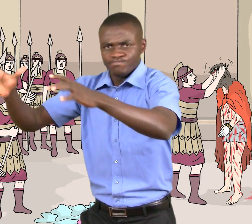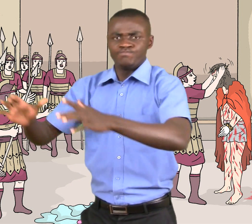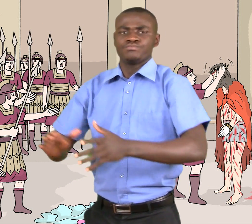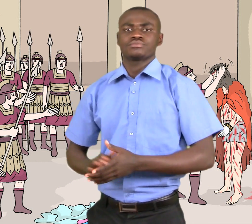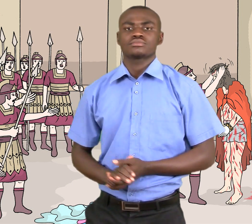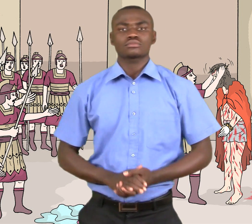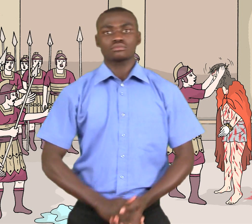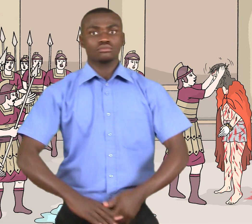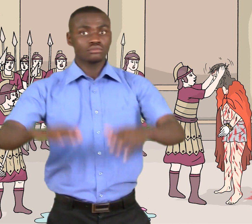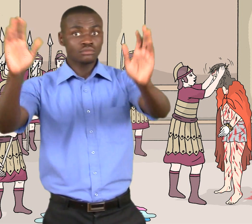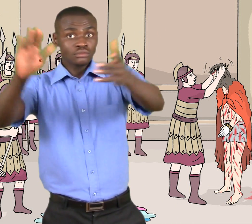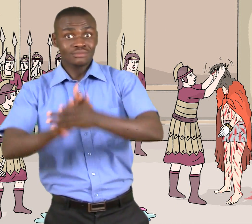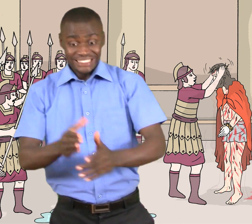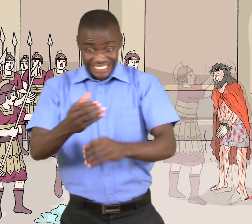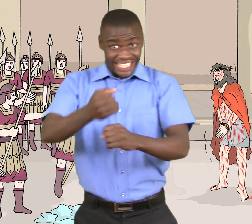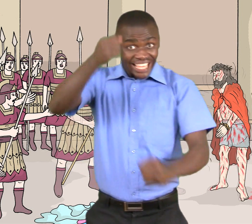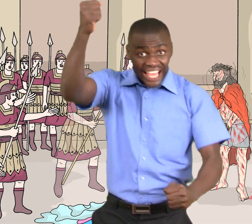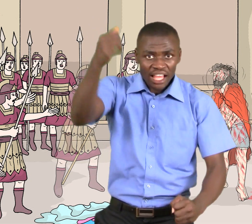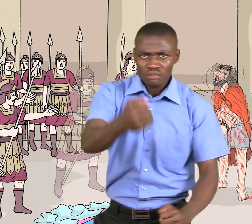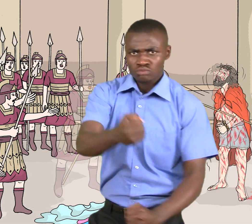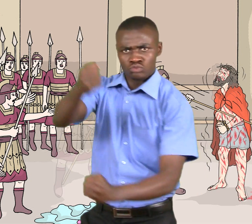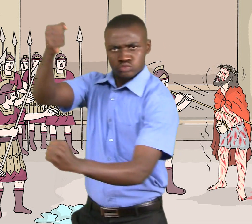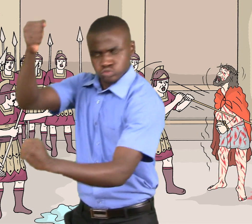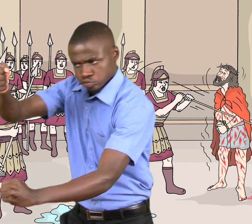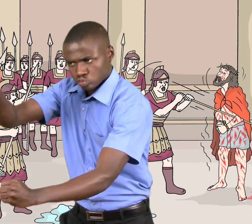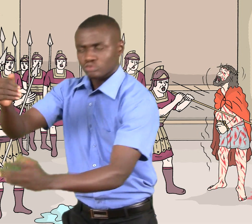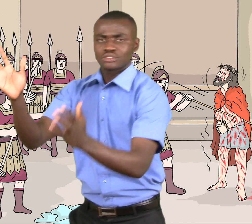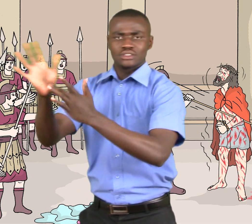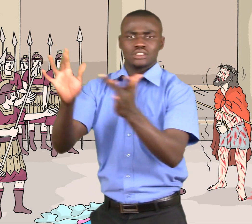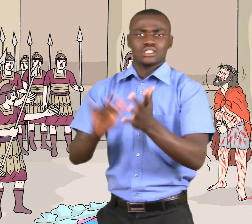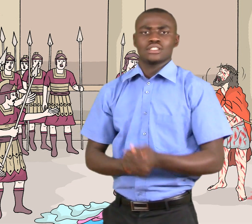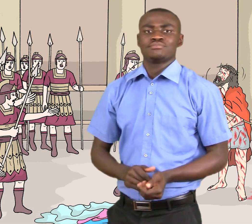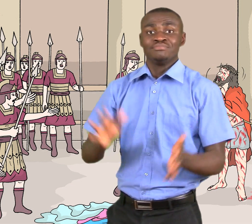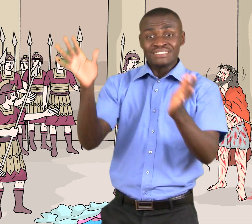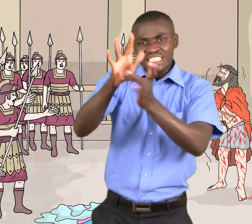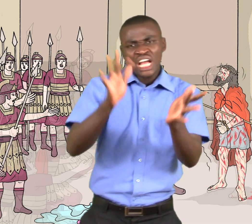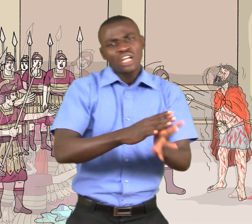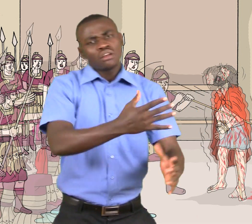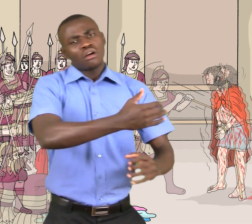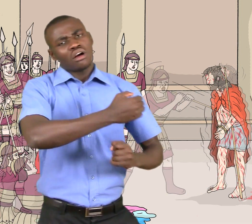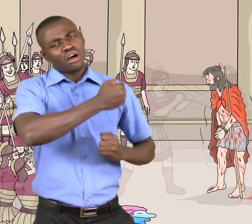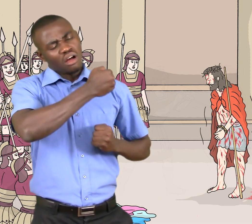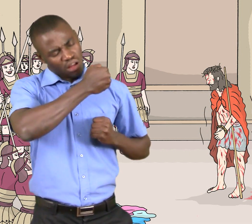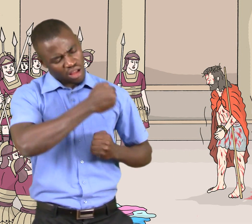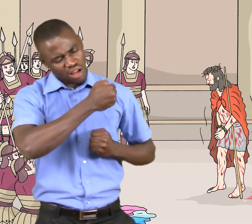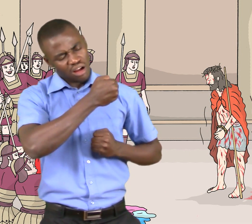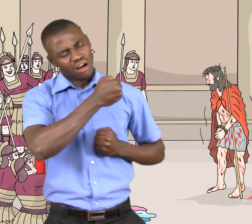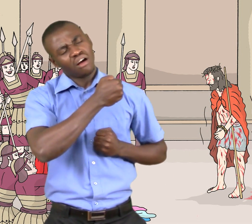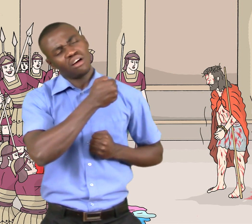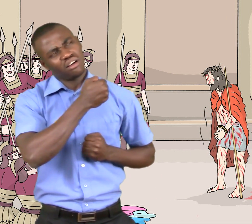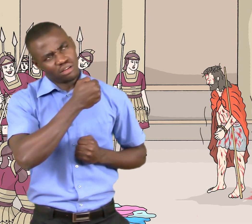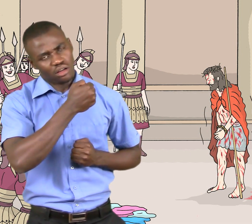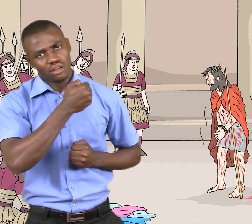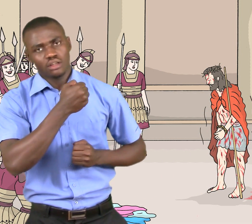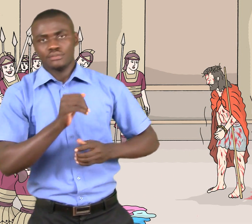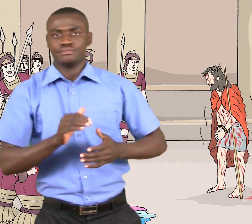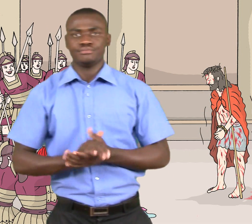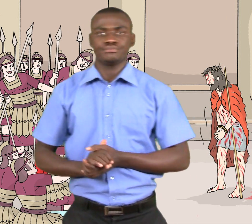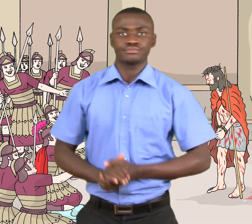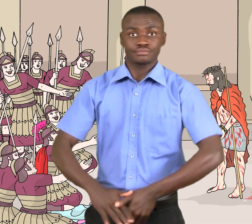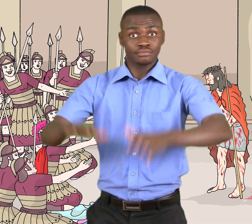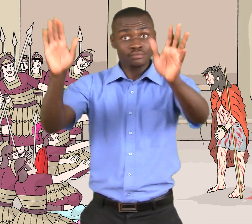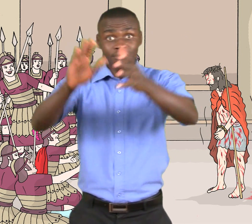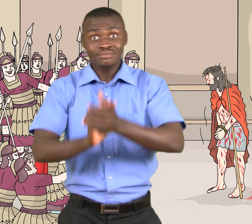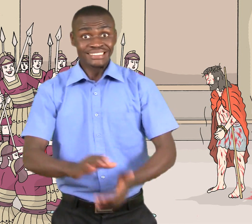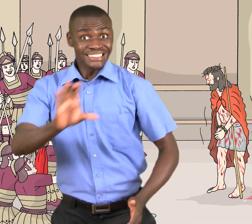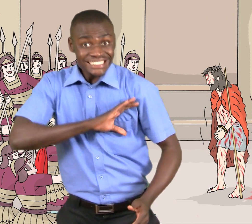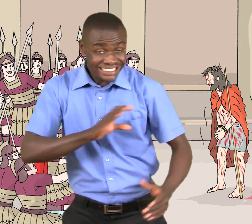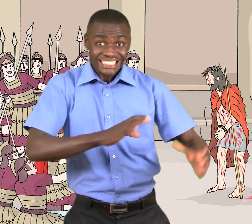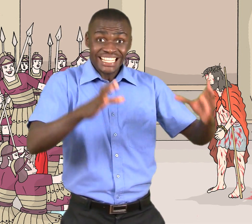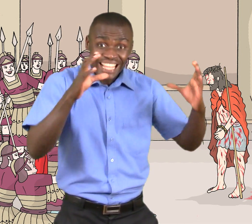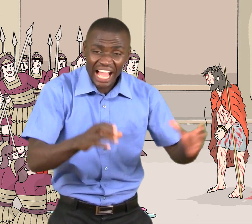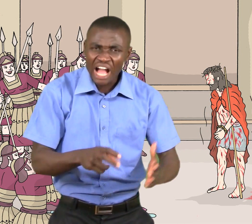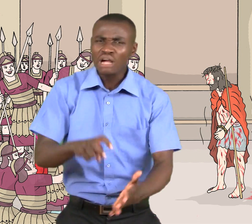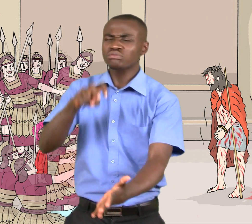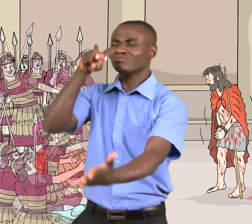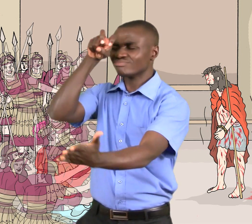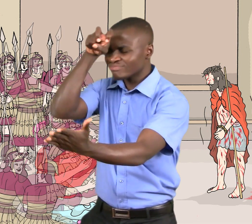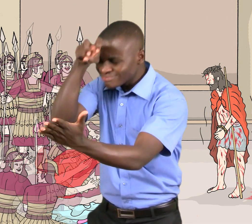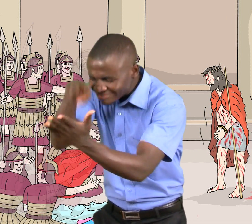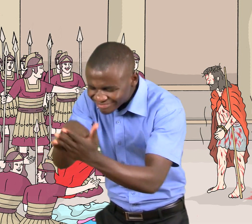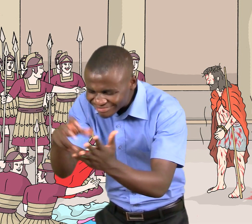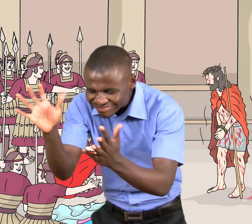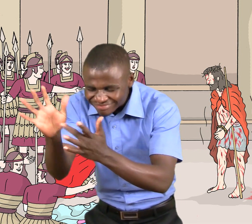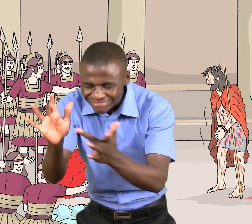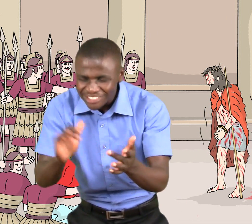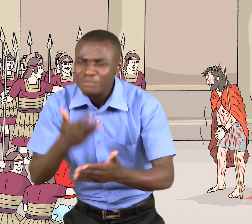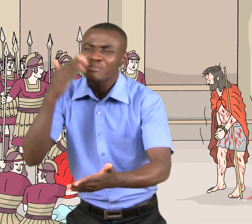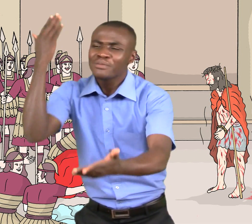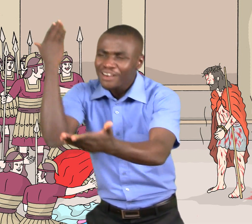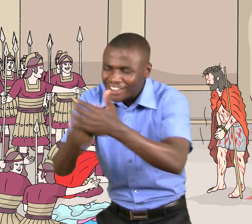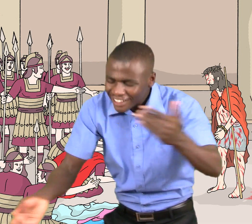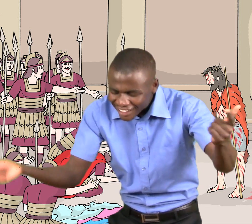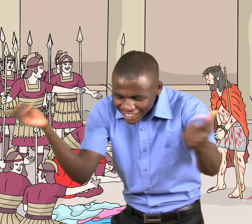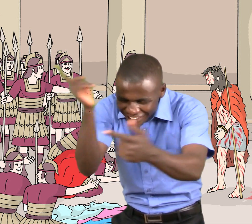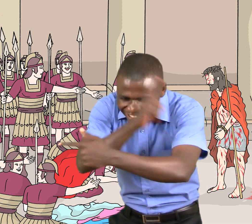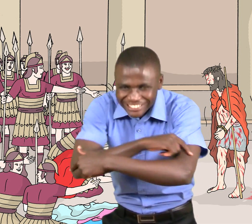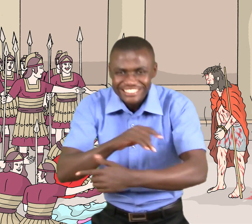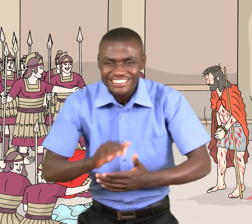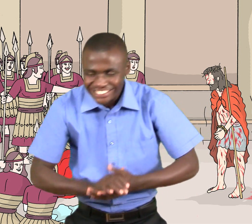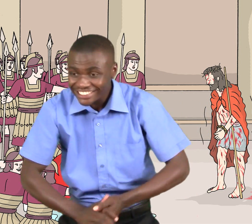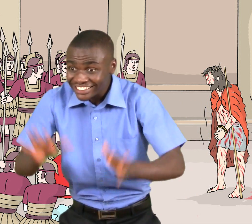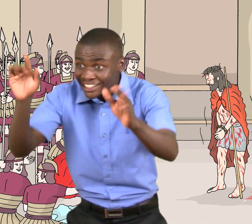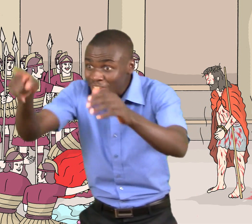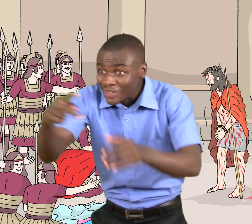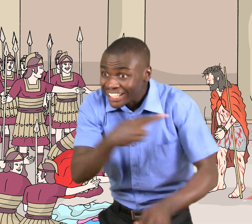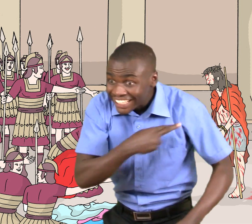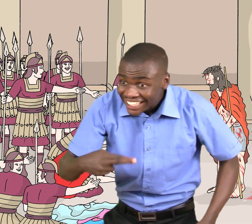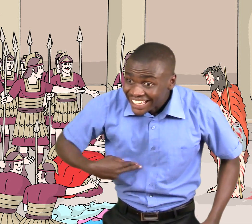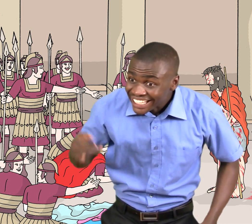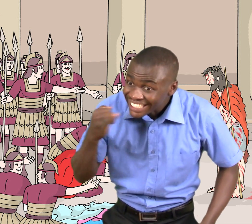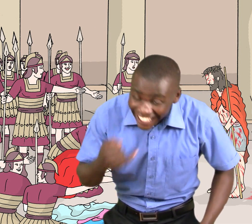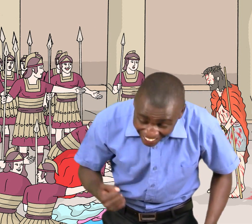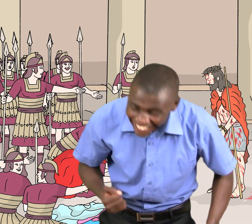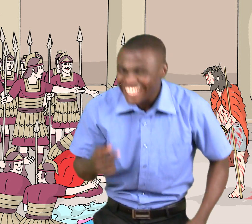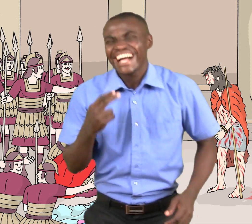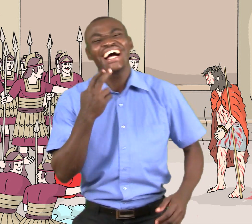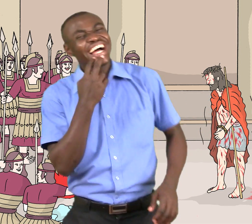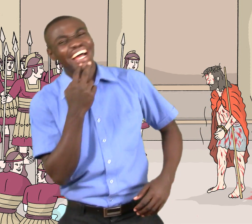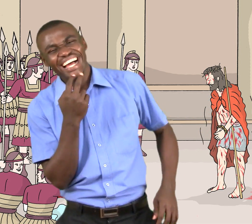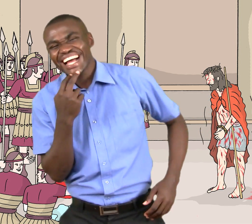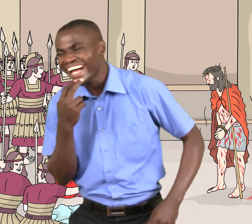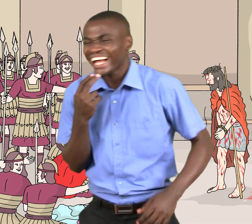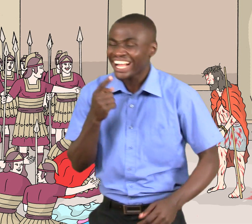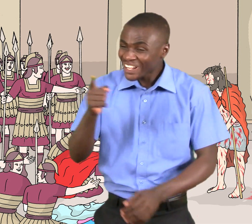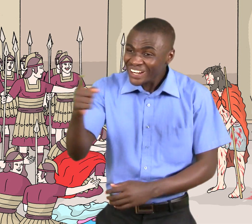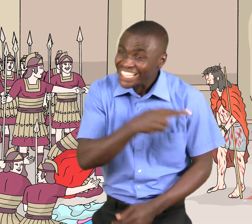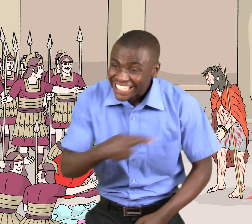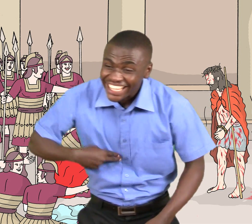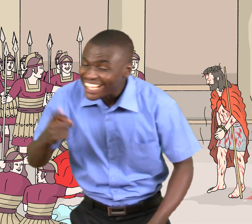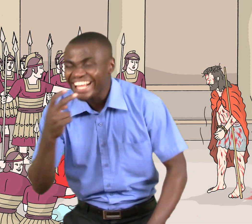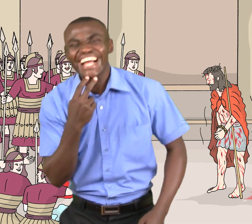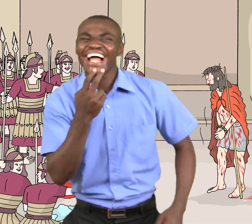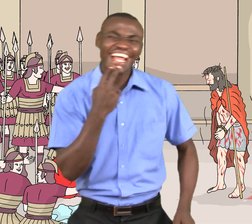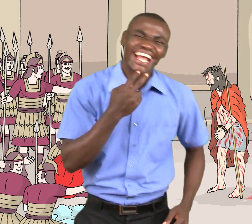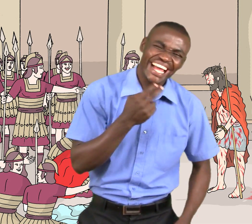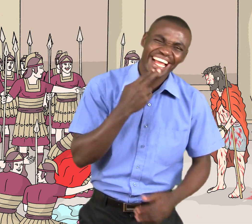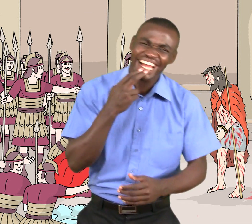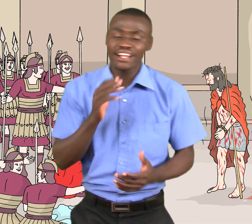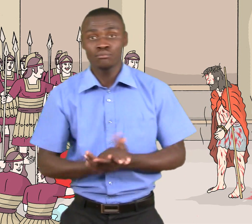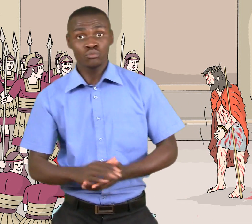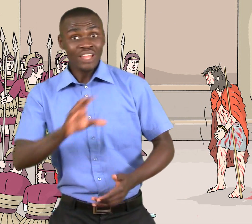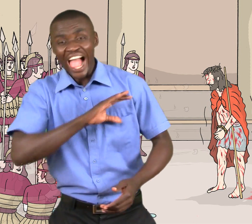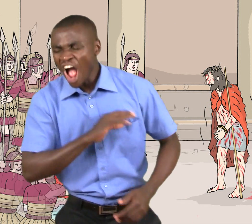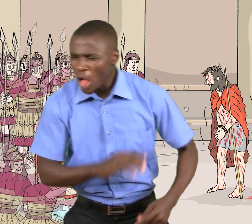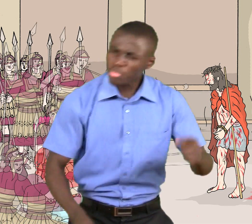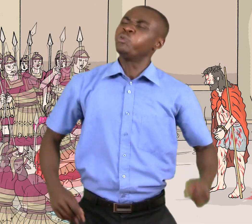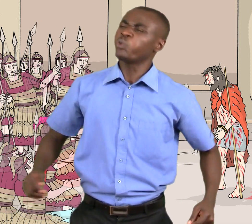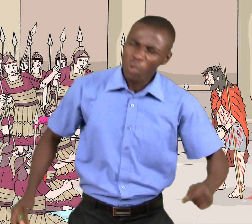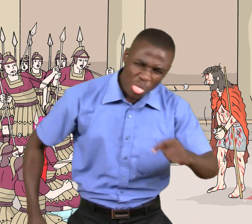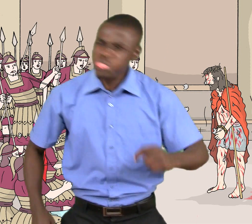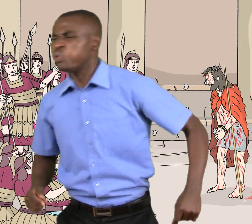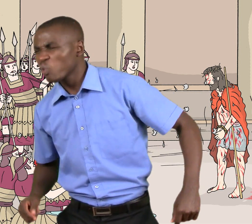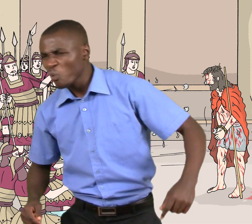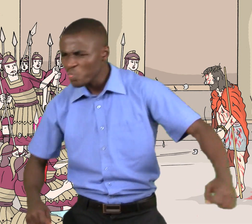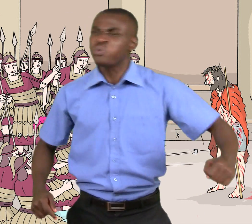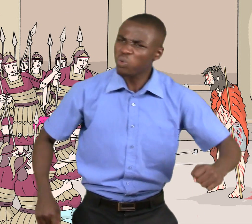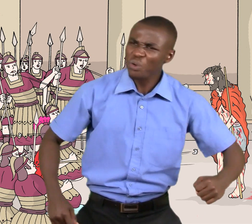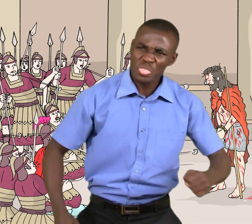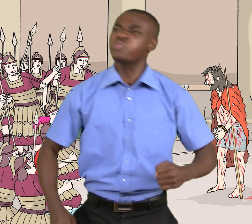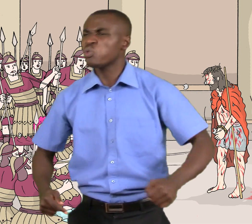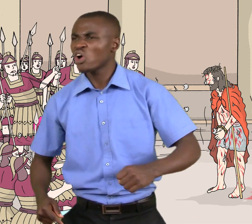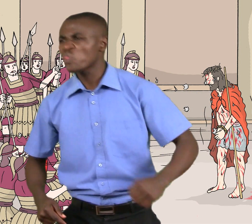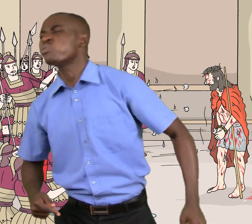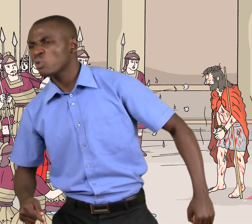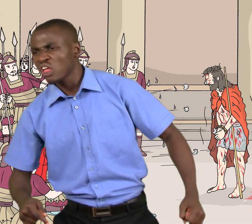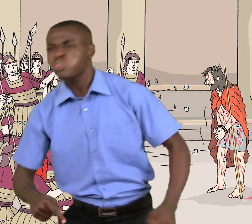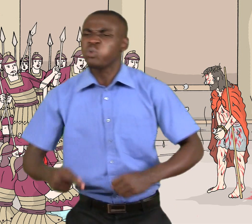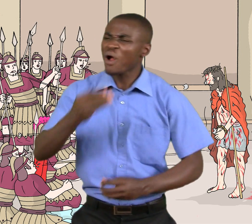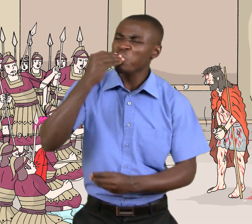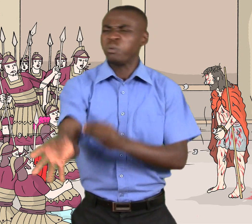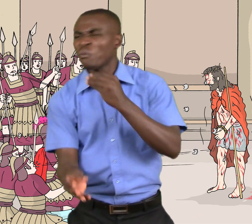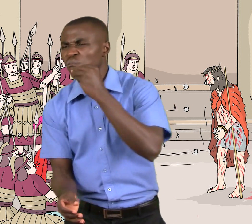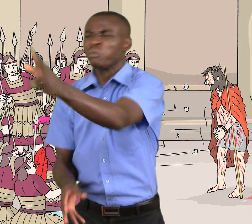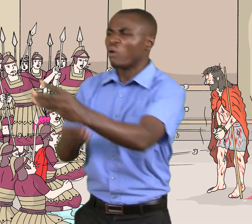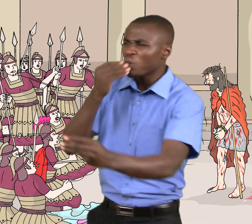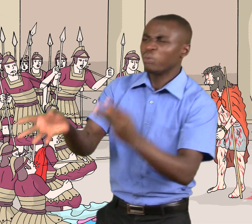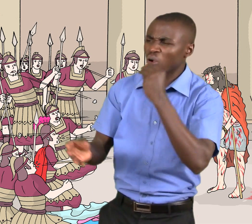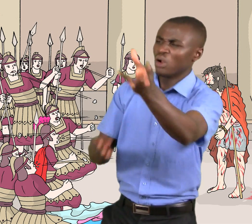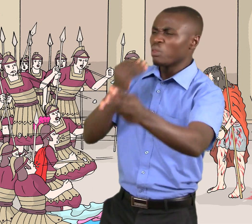They put a staff in His right hand and knelt down before Him to mock Him, saying, “Hail, King of the Jews!”